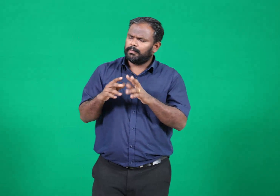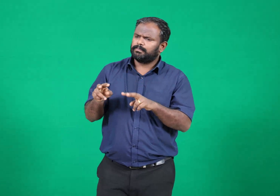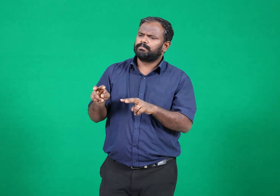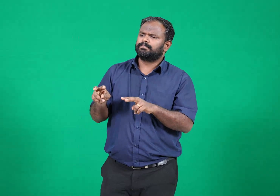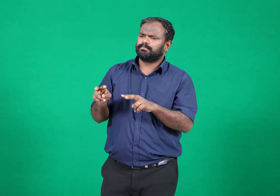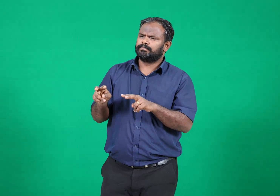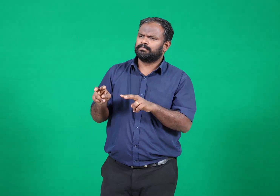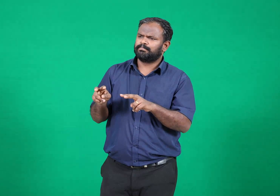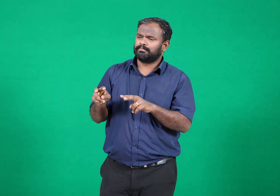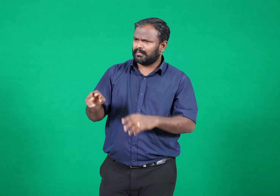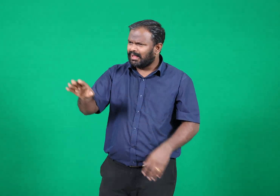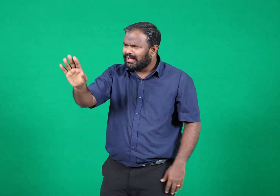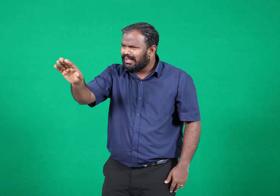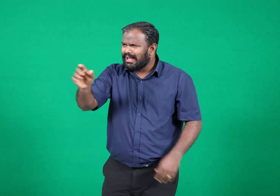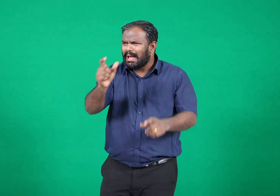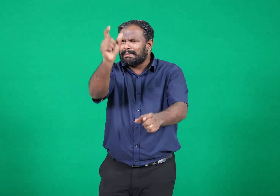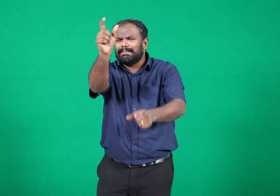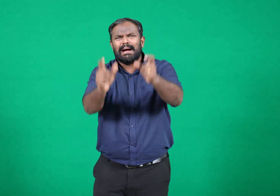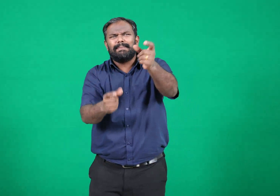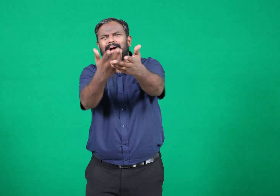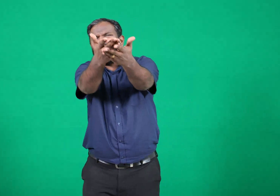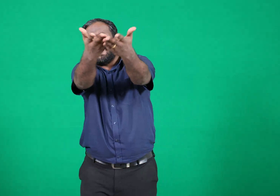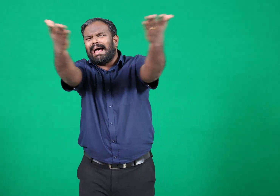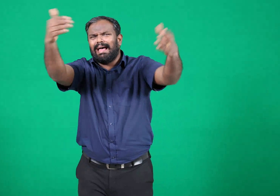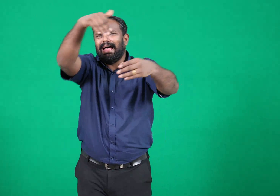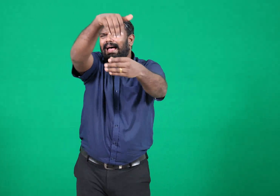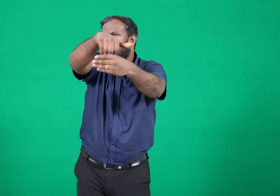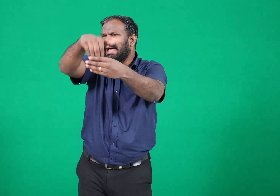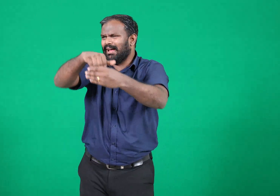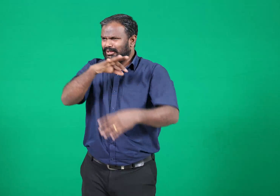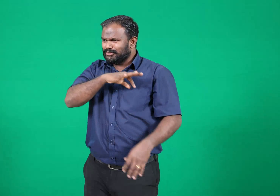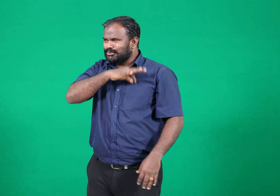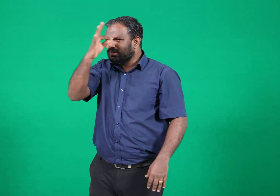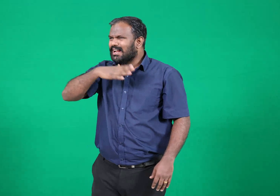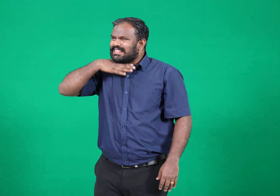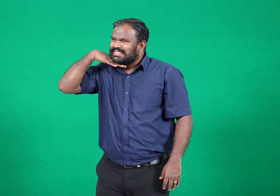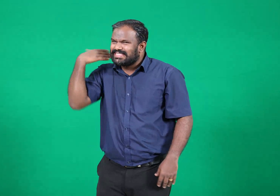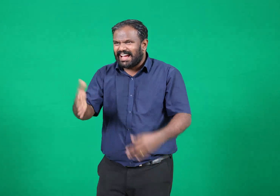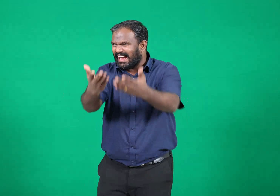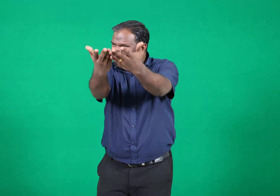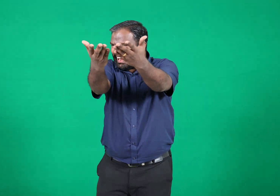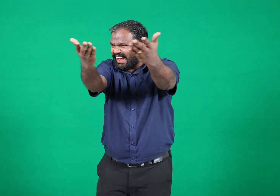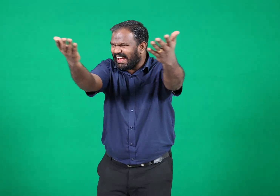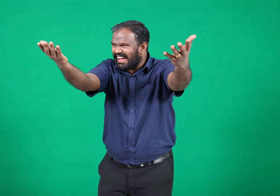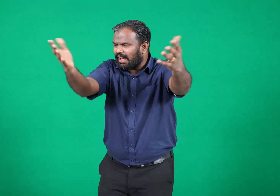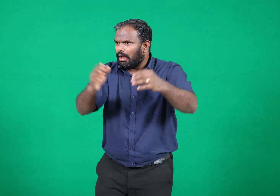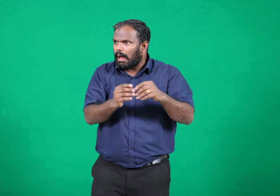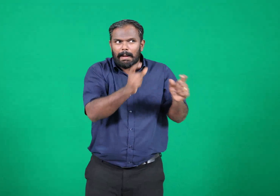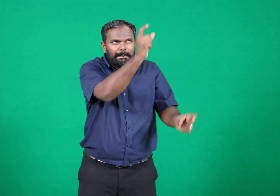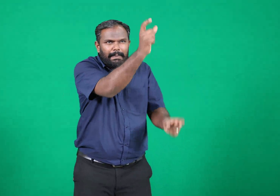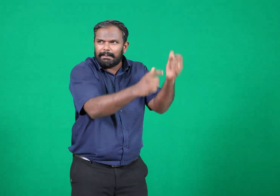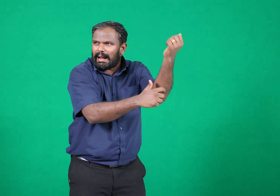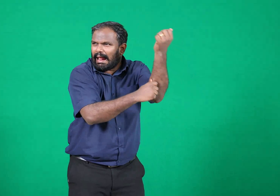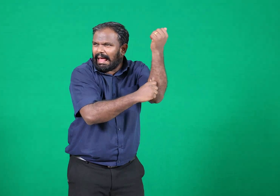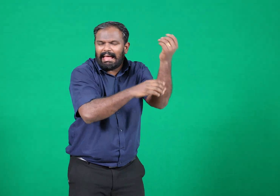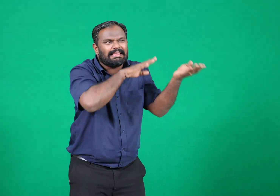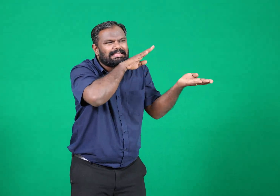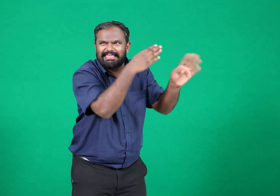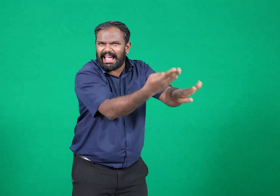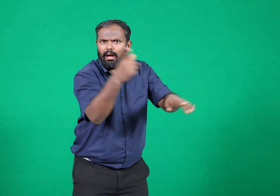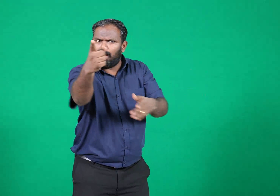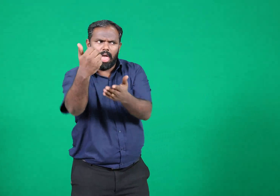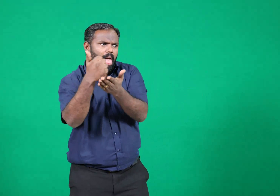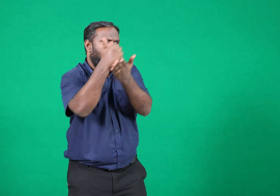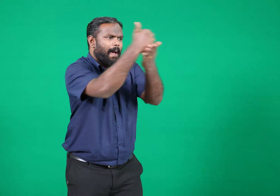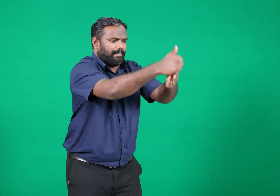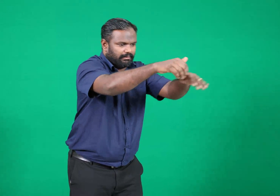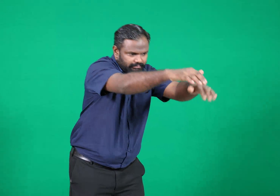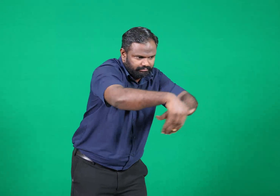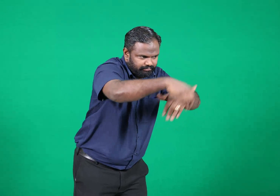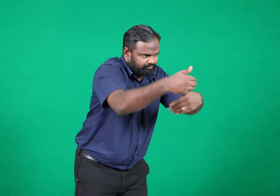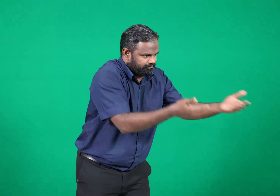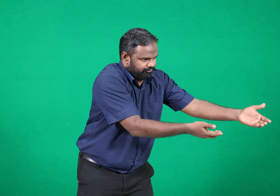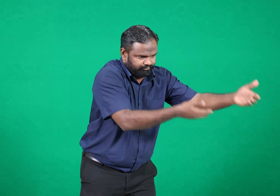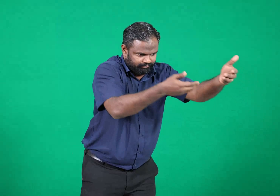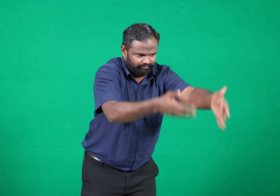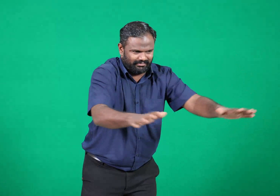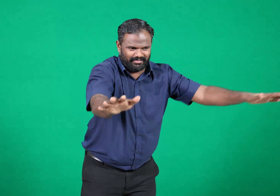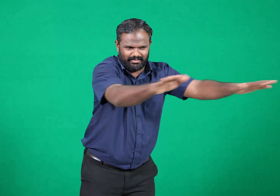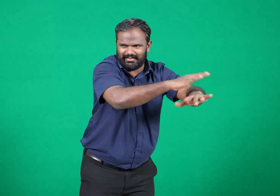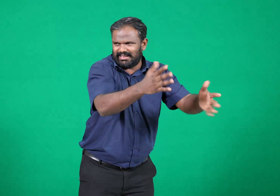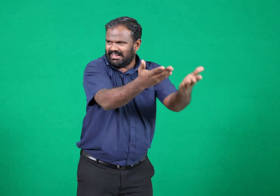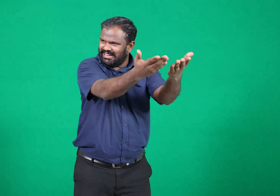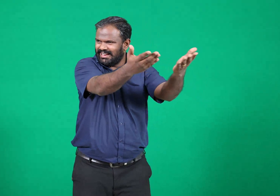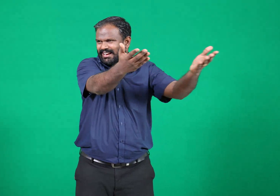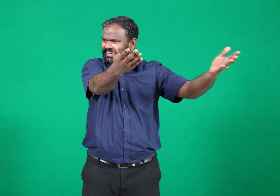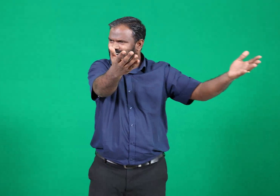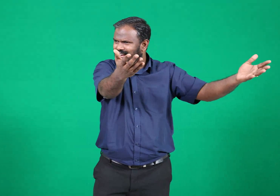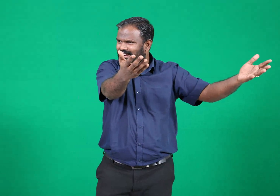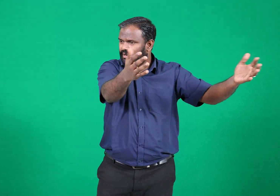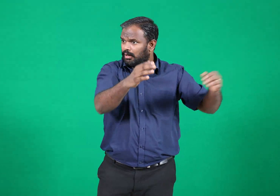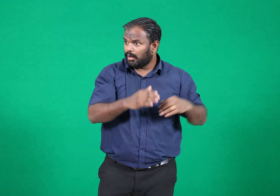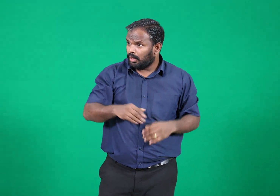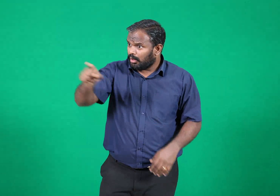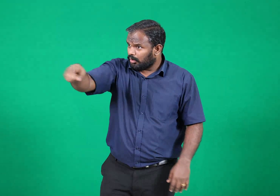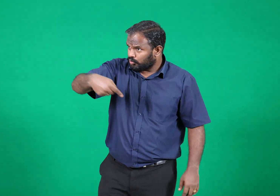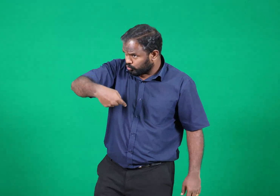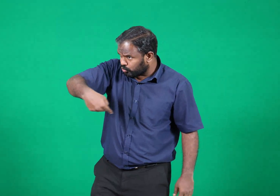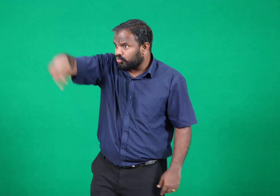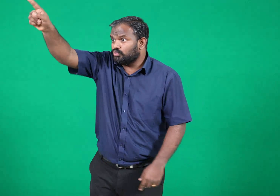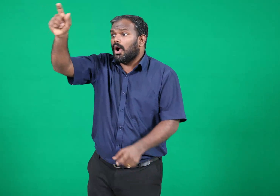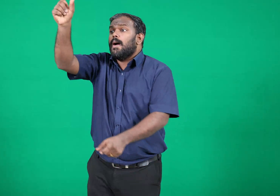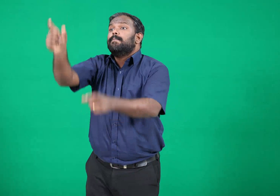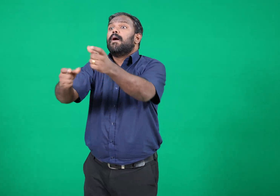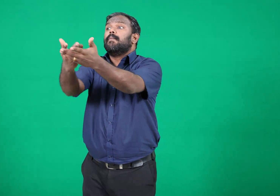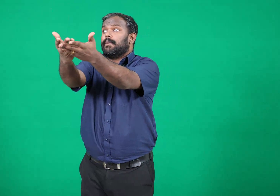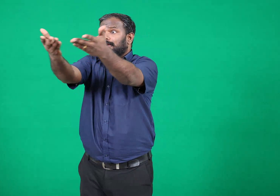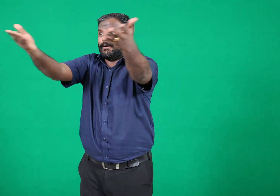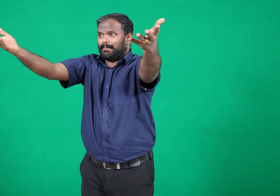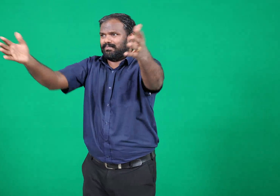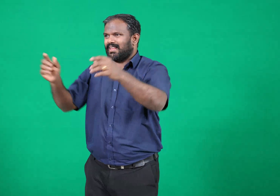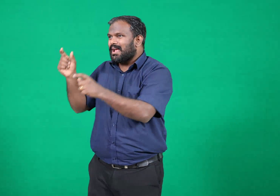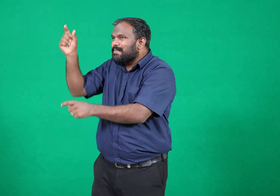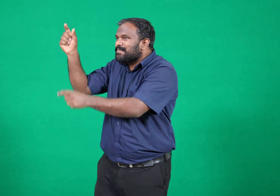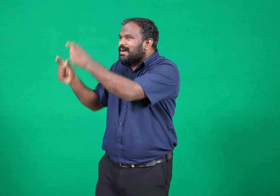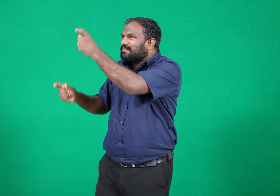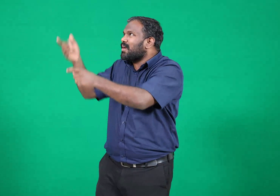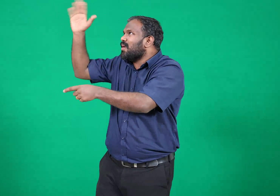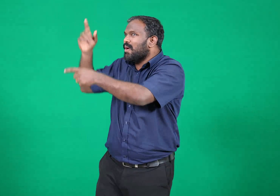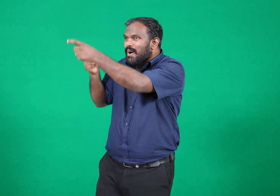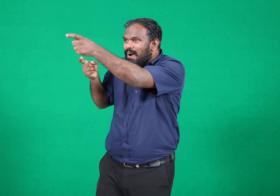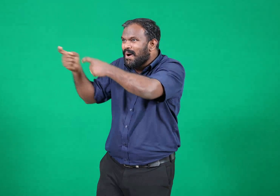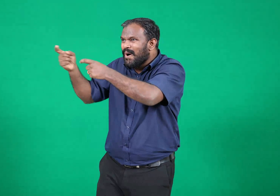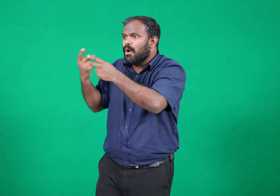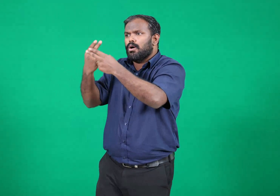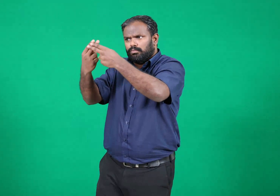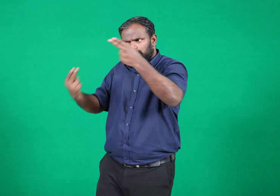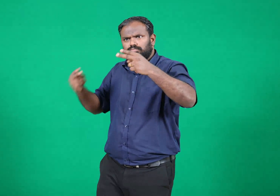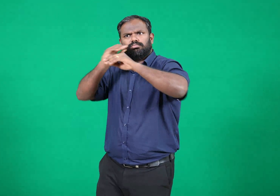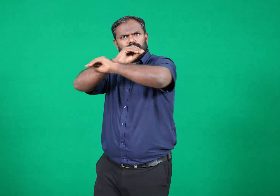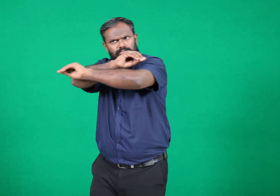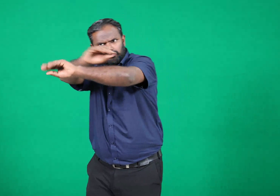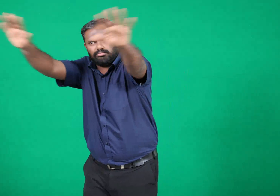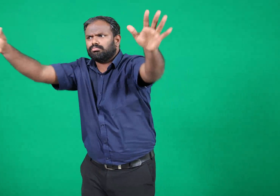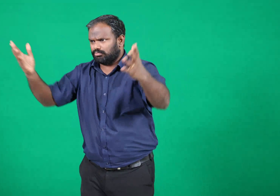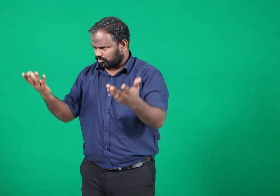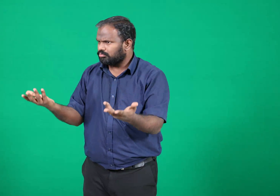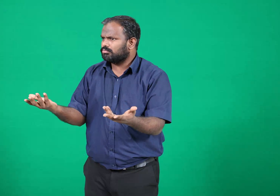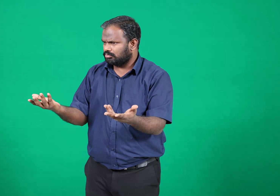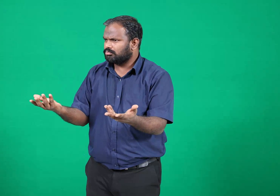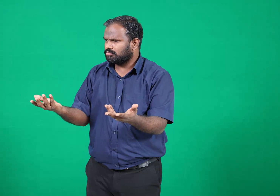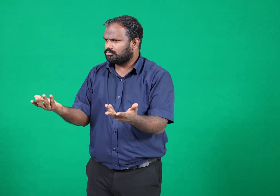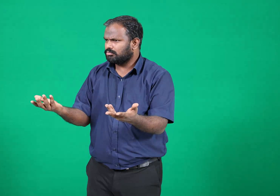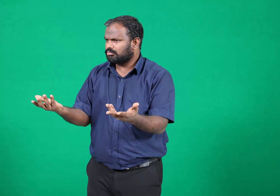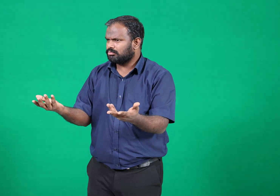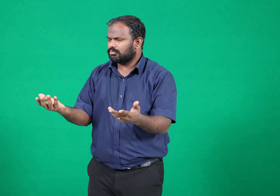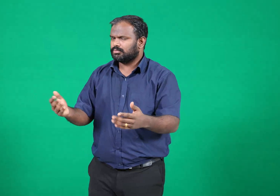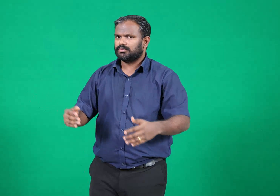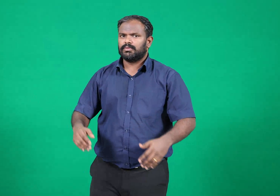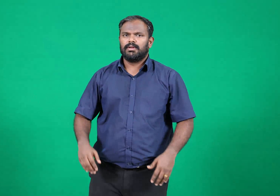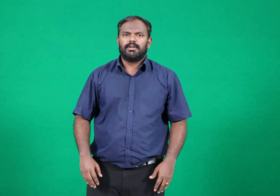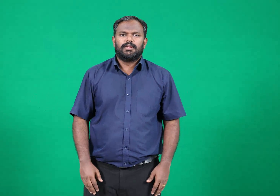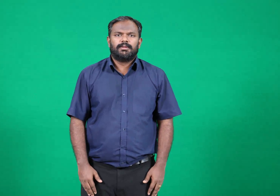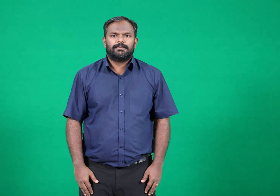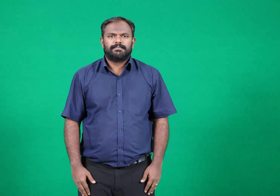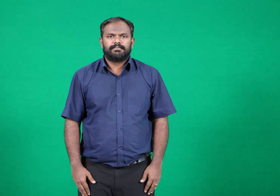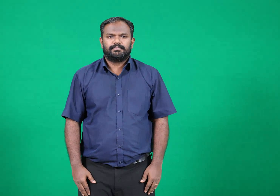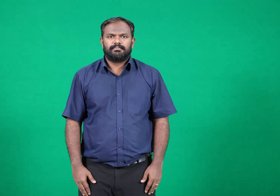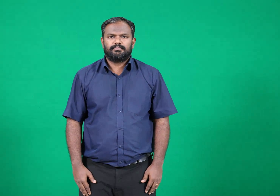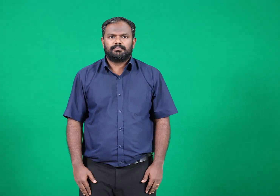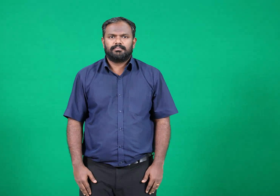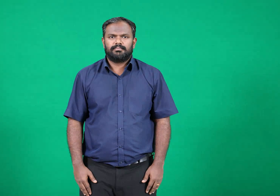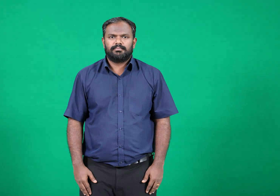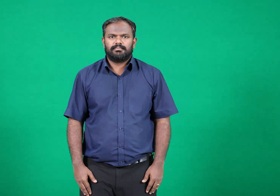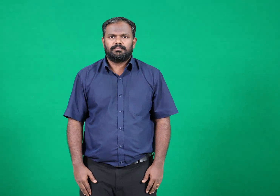But Jesus told him, "Let the dead bury their own dead. You, however, go and proclaim the kingdom of God."